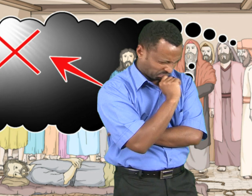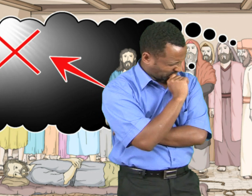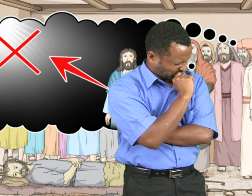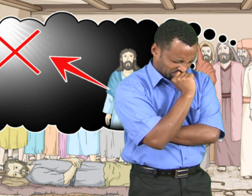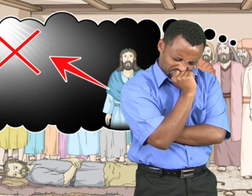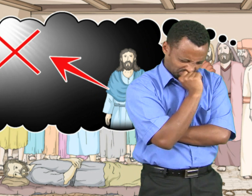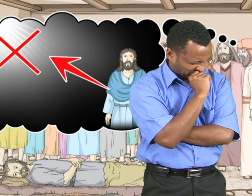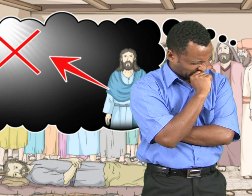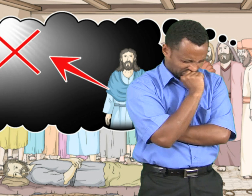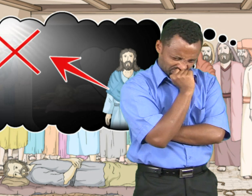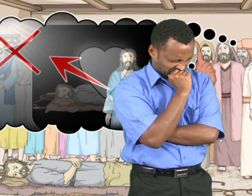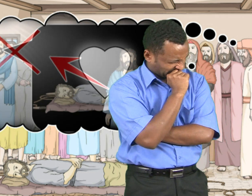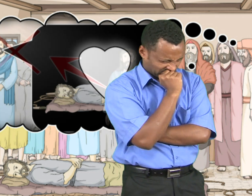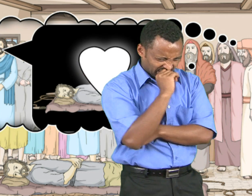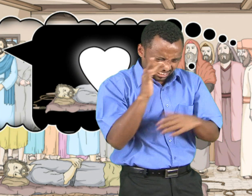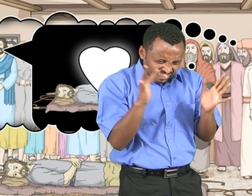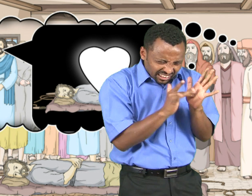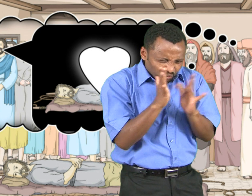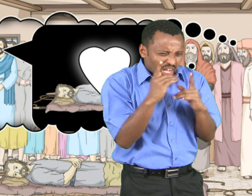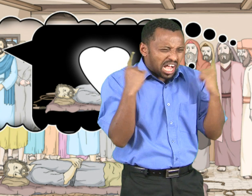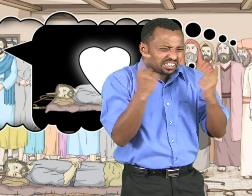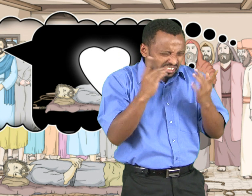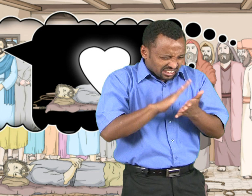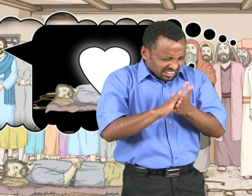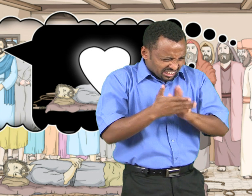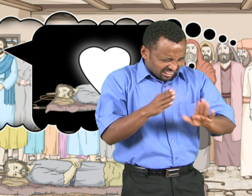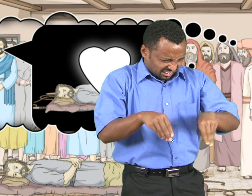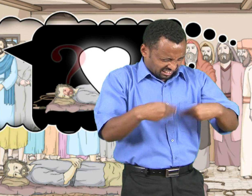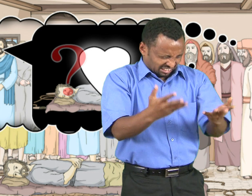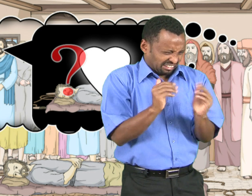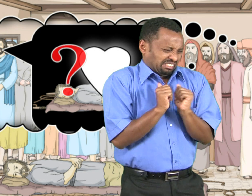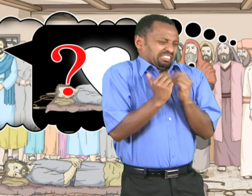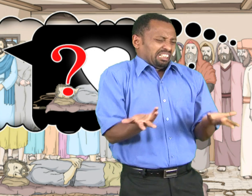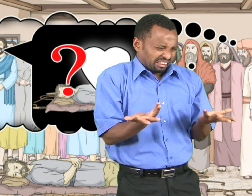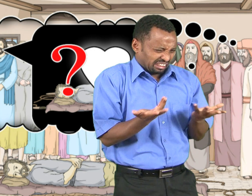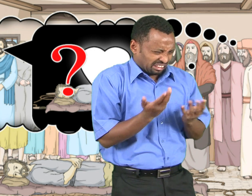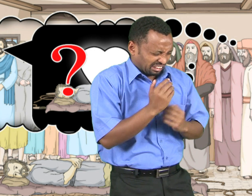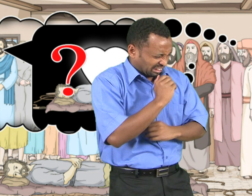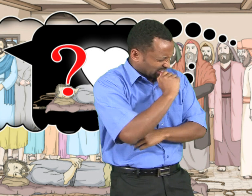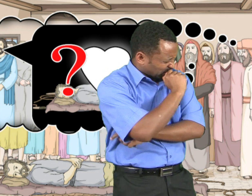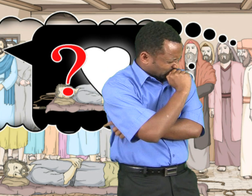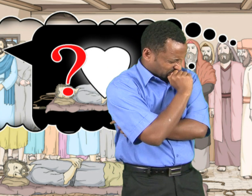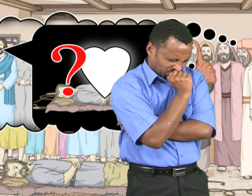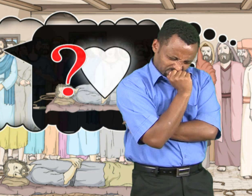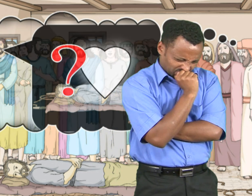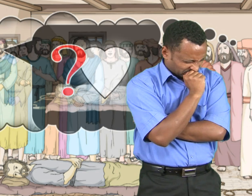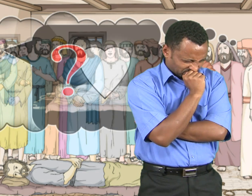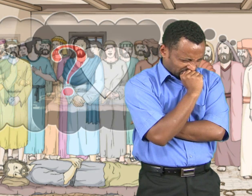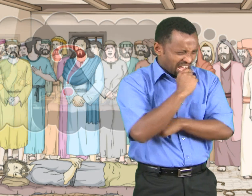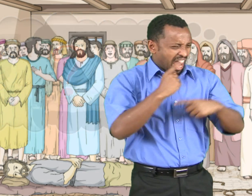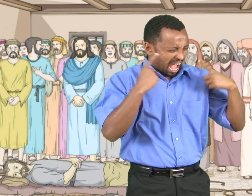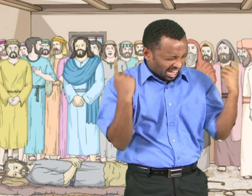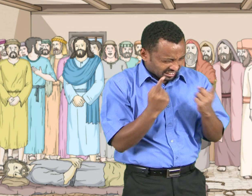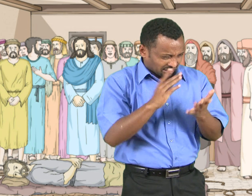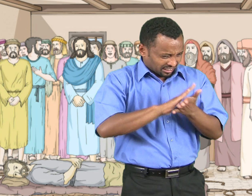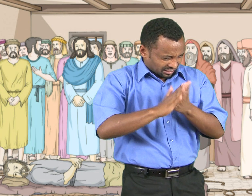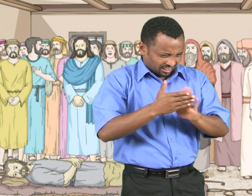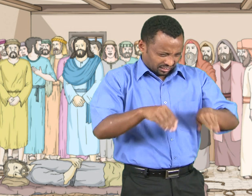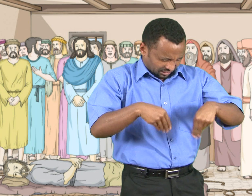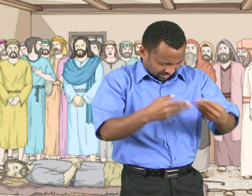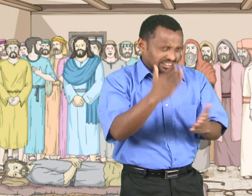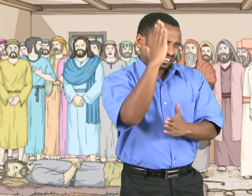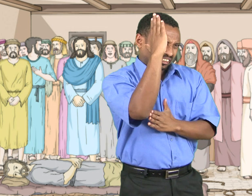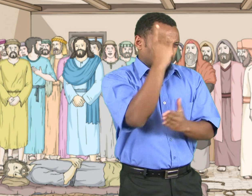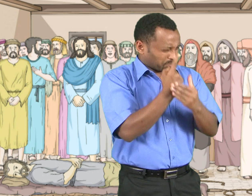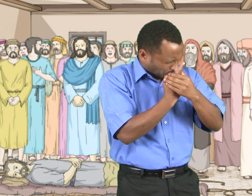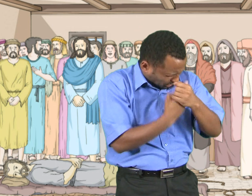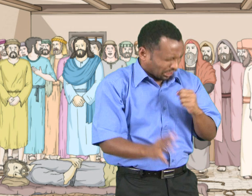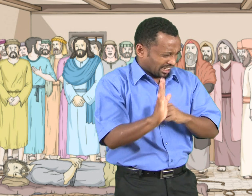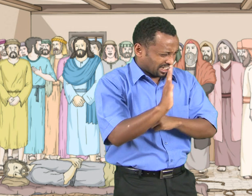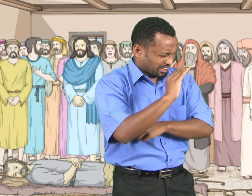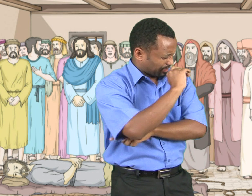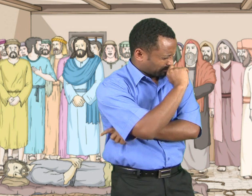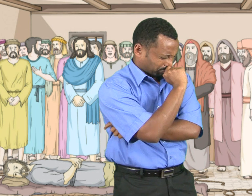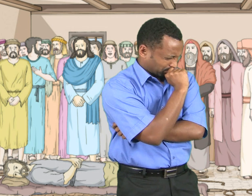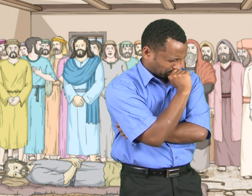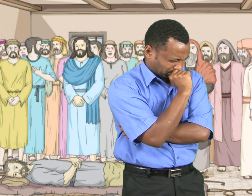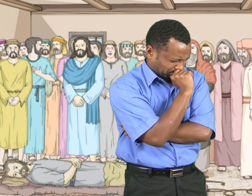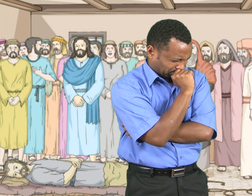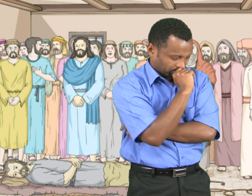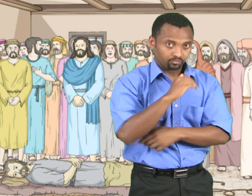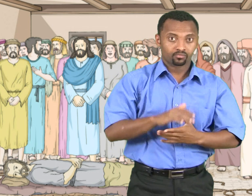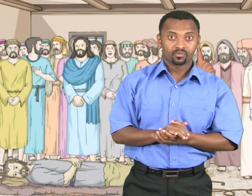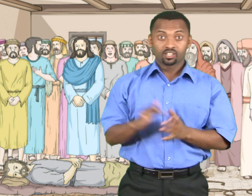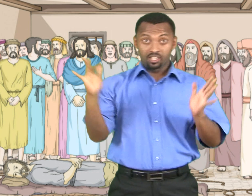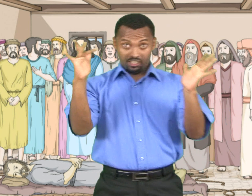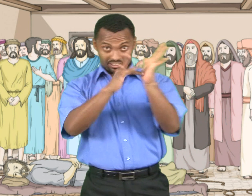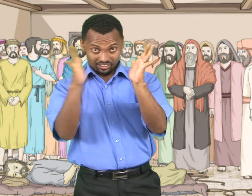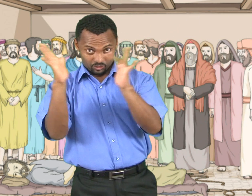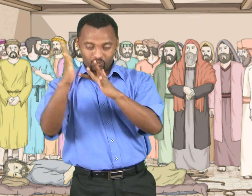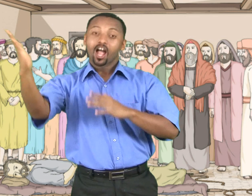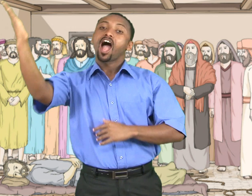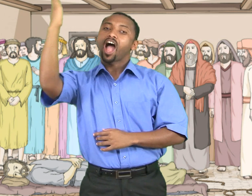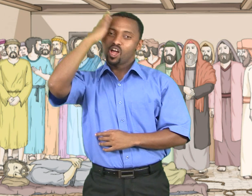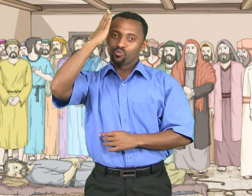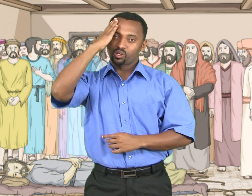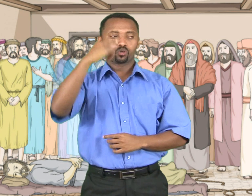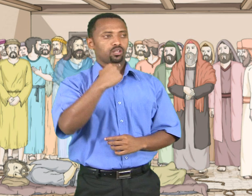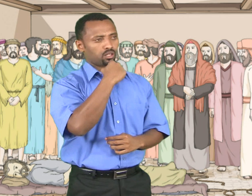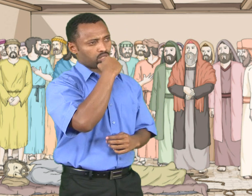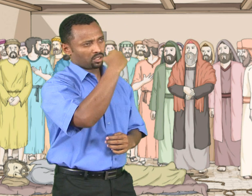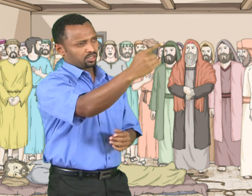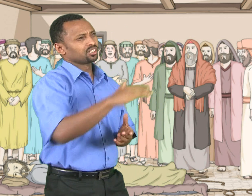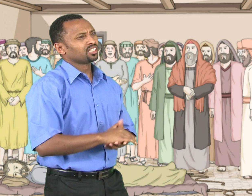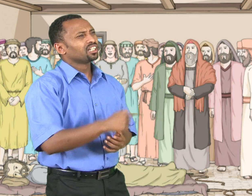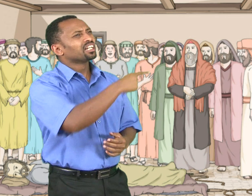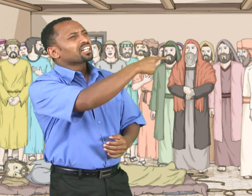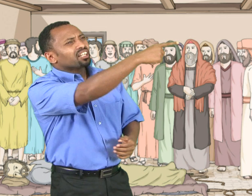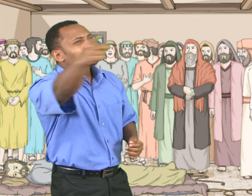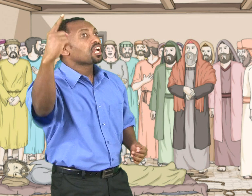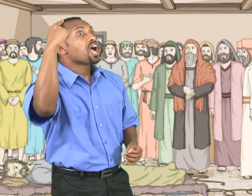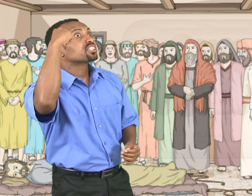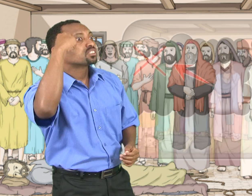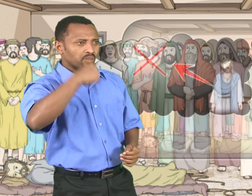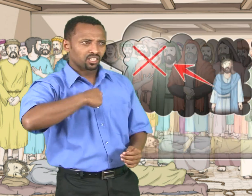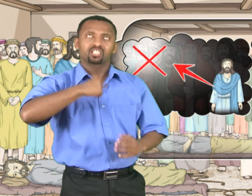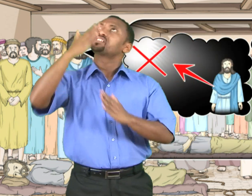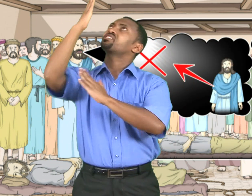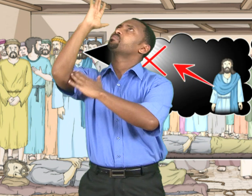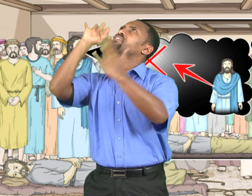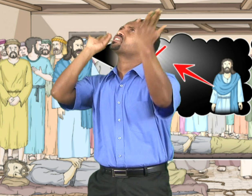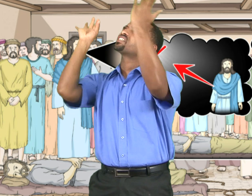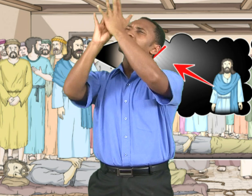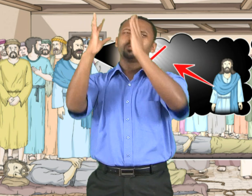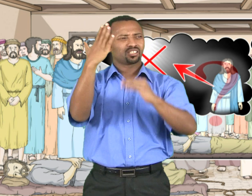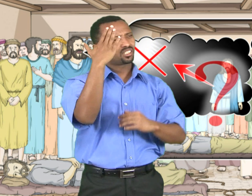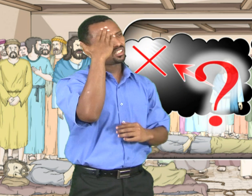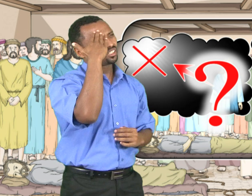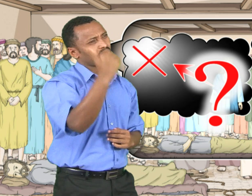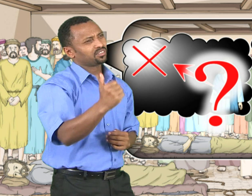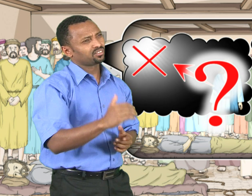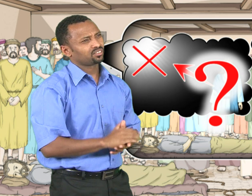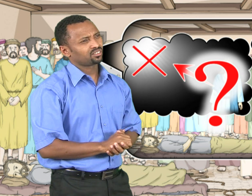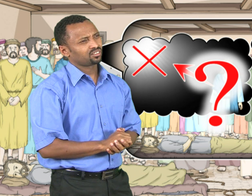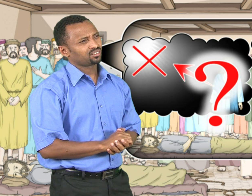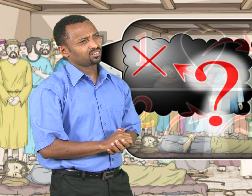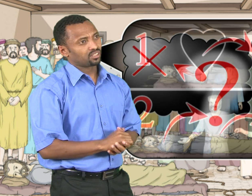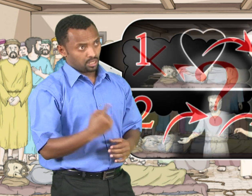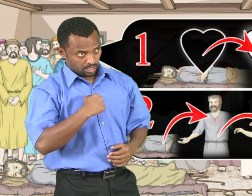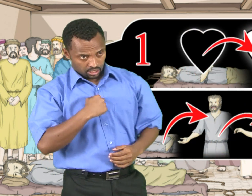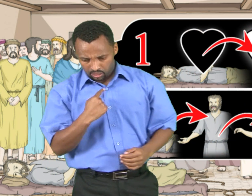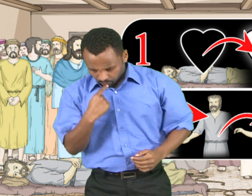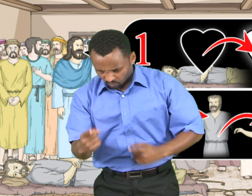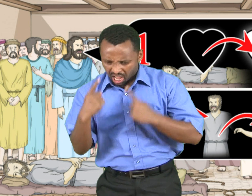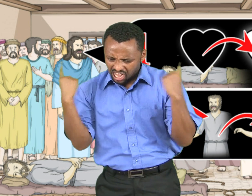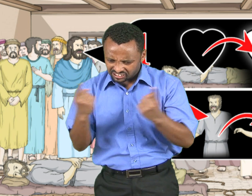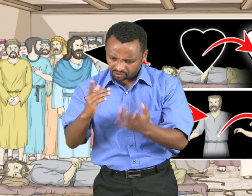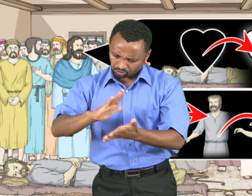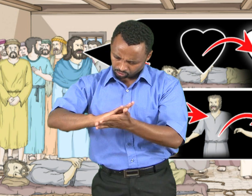At once Jesus knew in His spirit that they were thinking this way within themselves. “Why are you thinking these things in your hearts?” He asked.